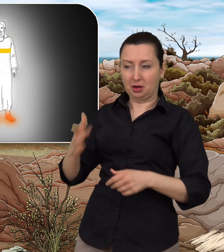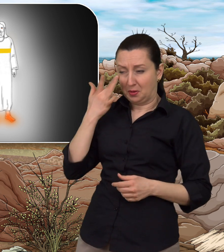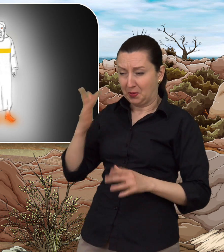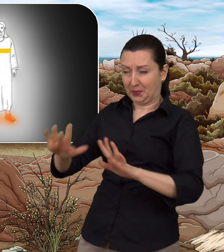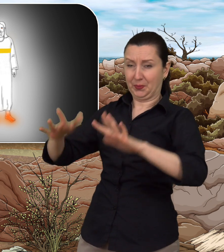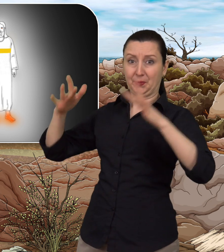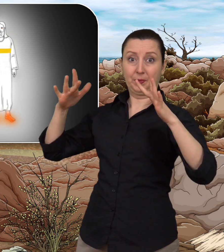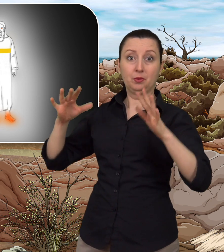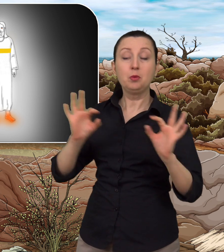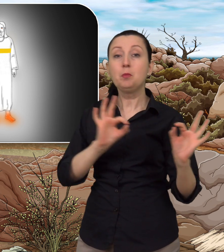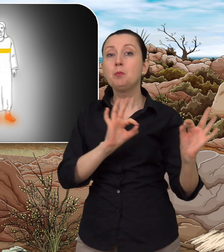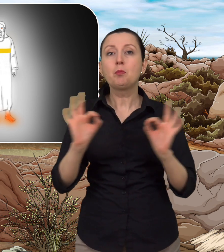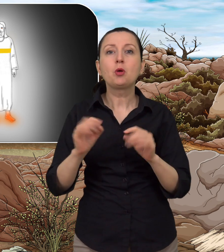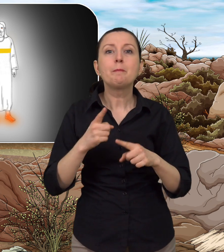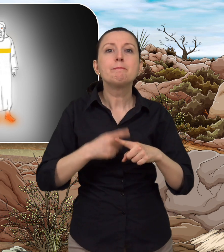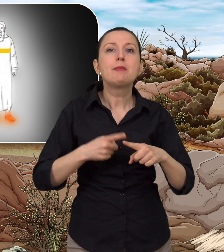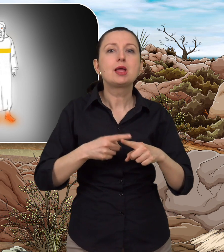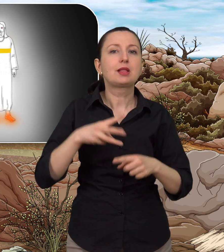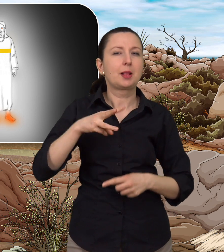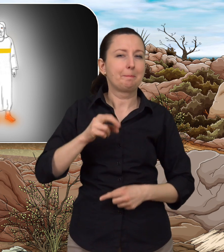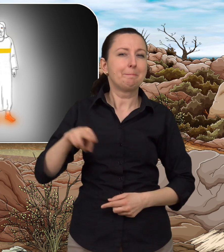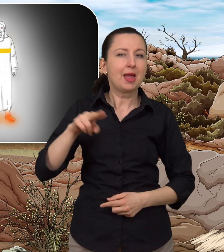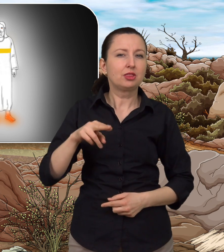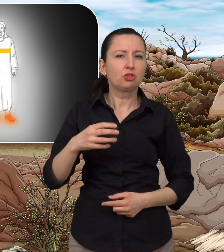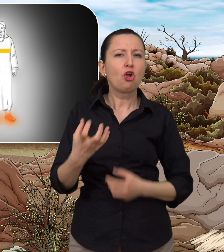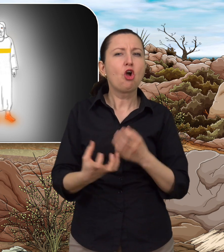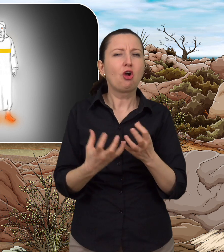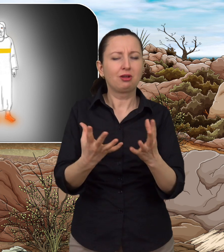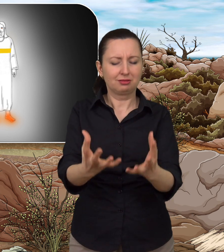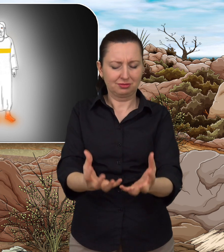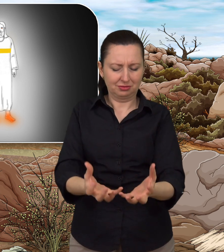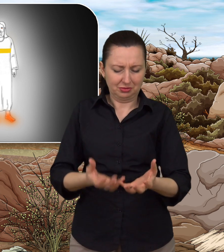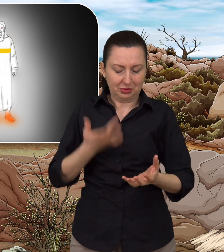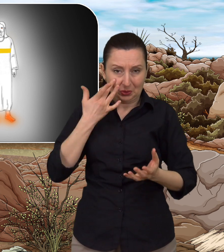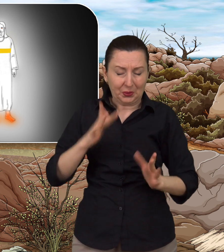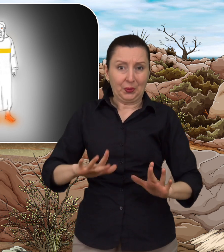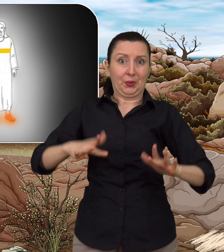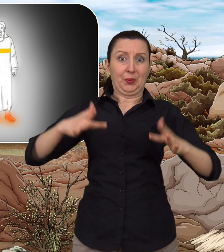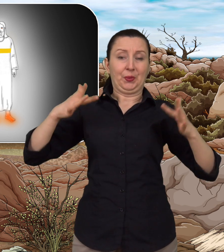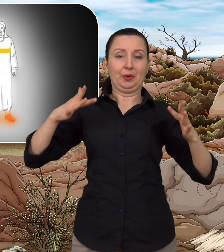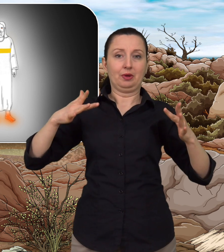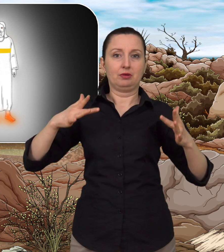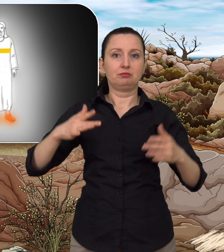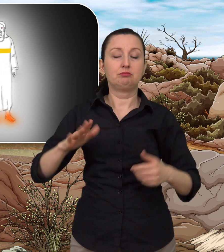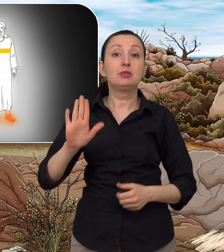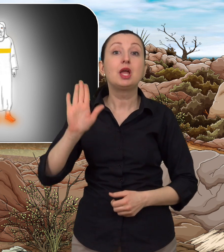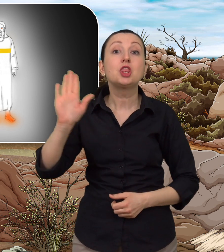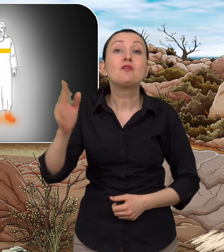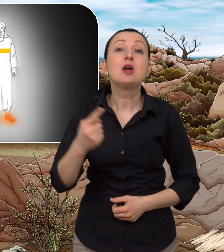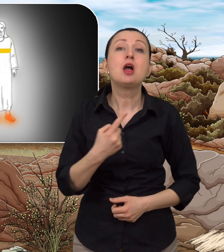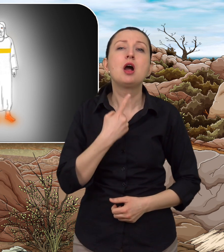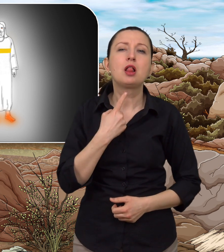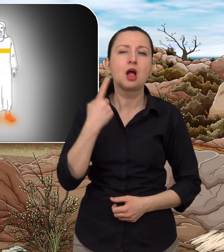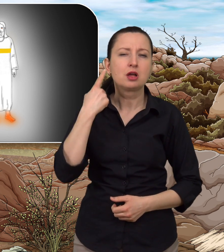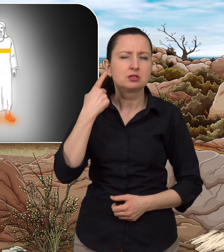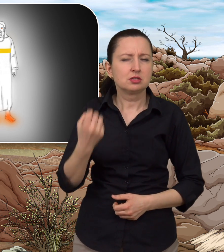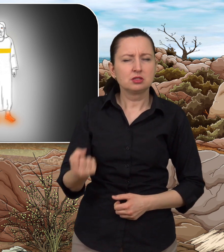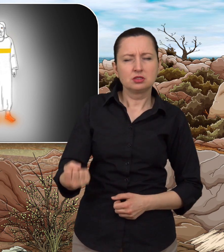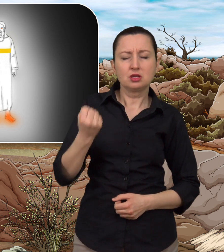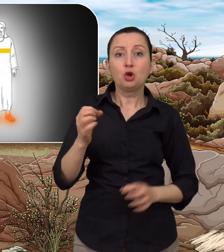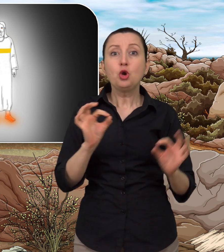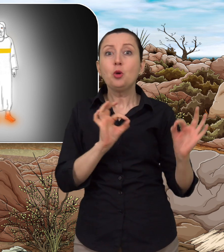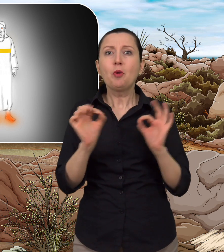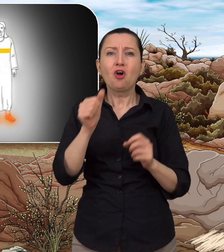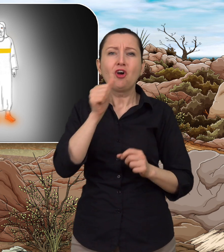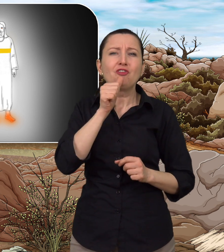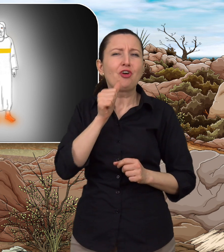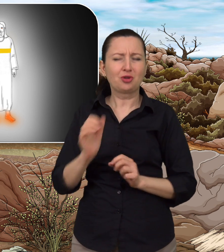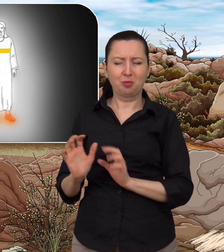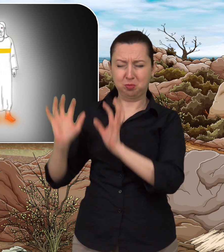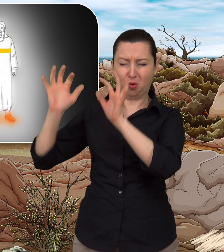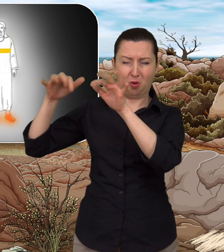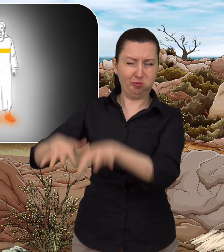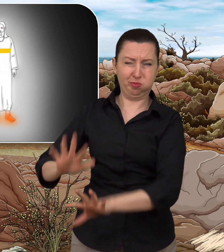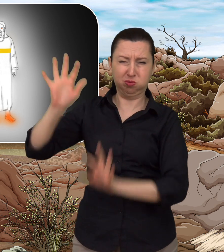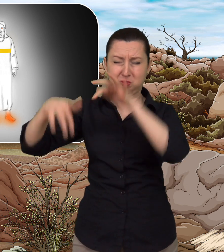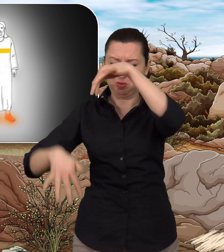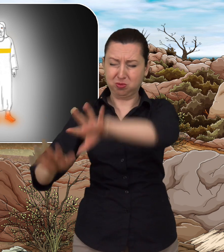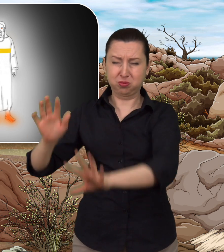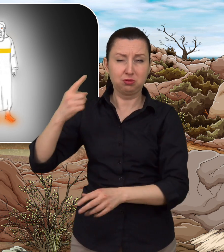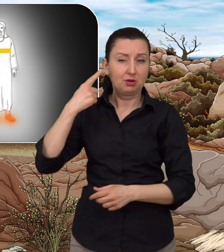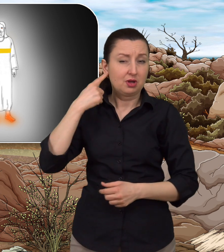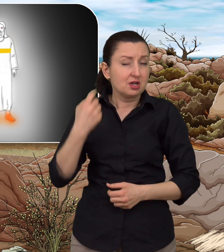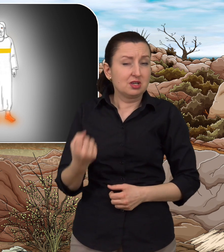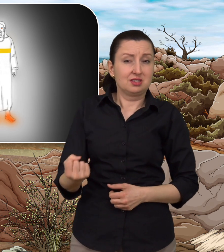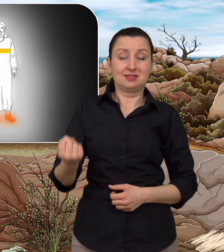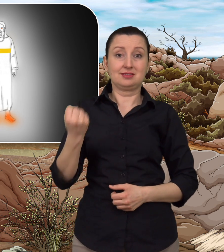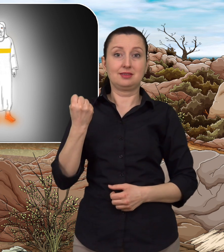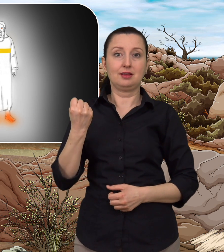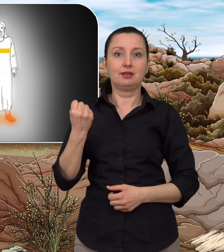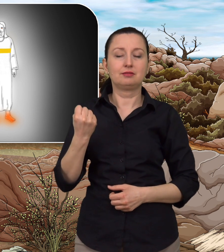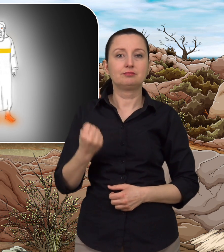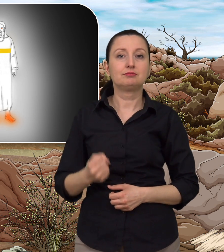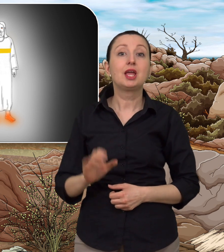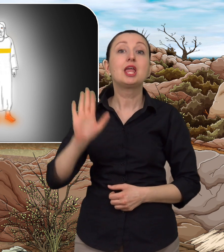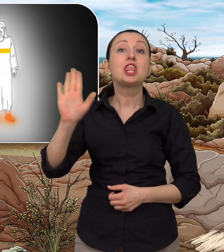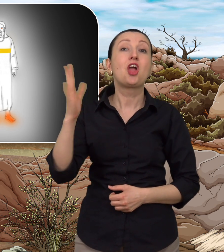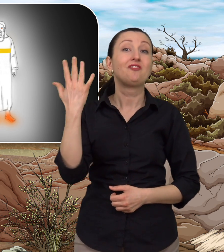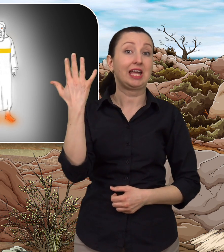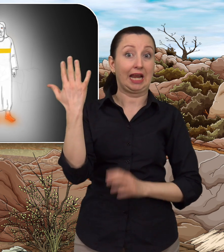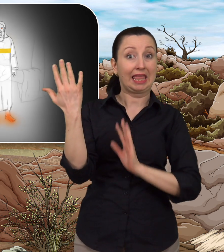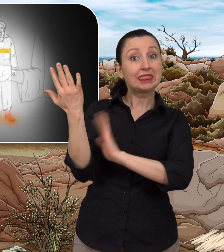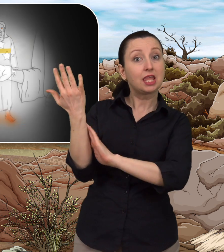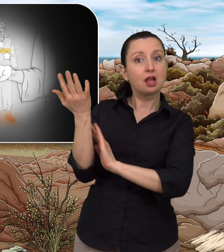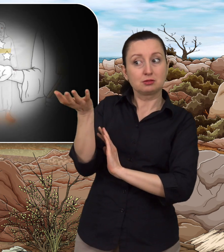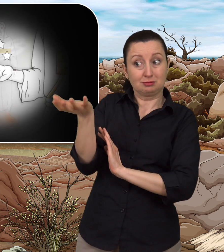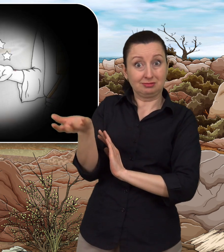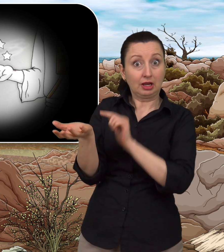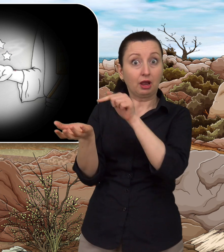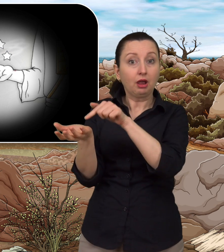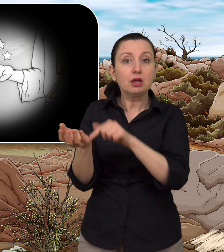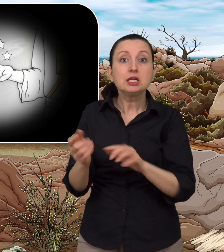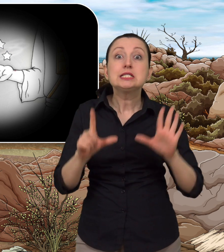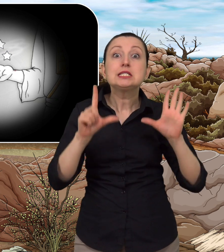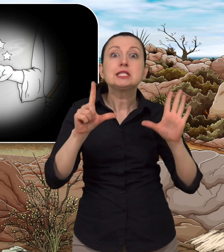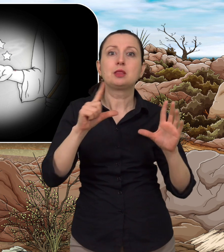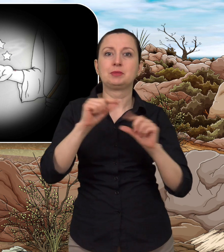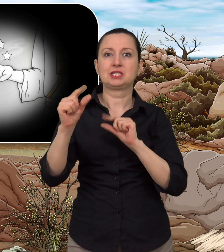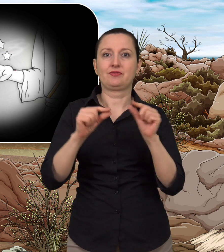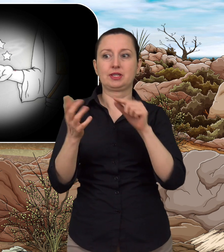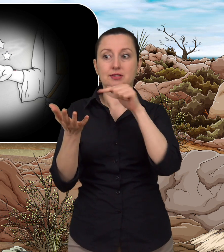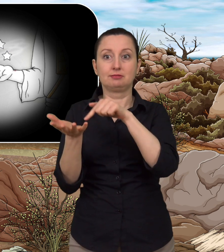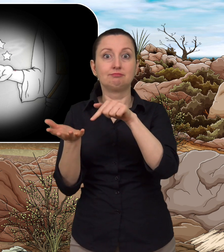His feet were like polished bronze refined in a furnace, and His voice was like the roar of many waters.